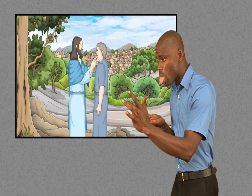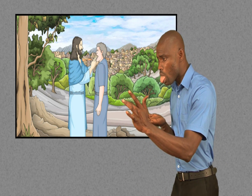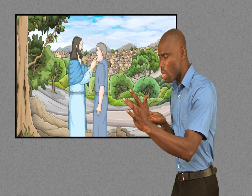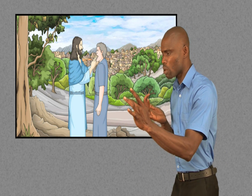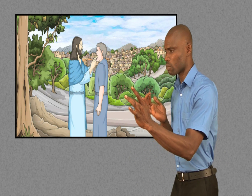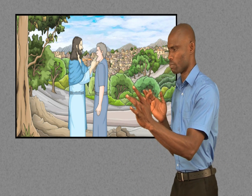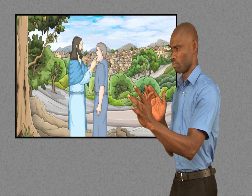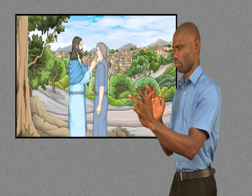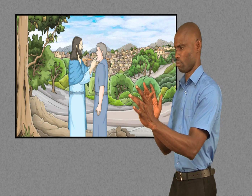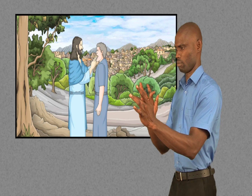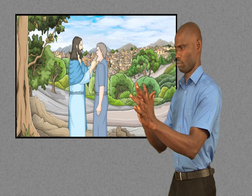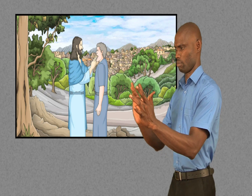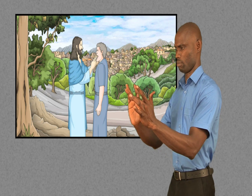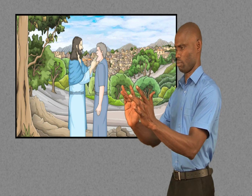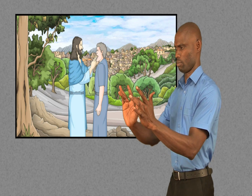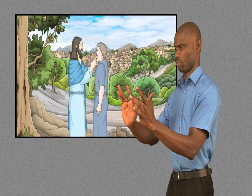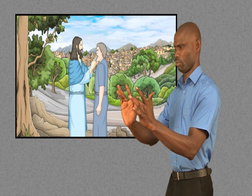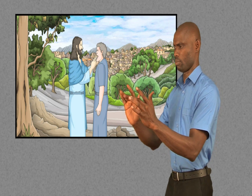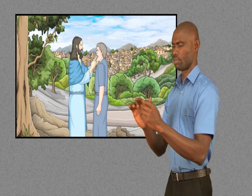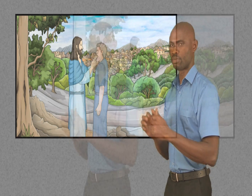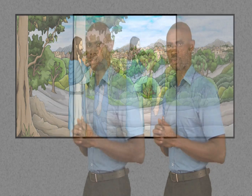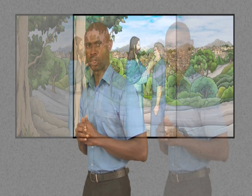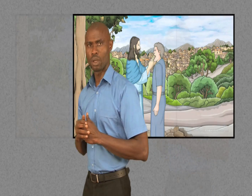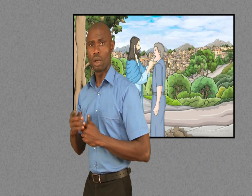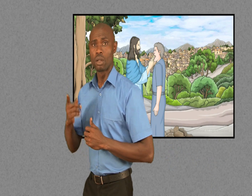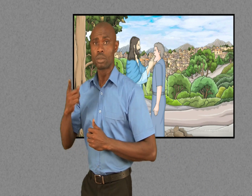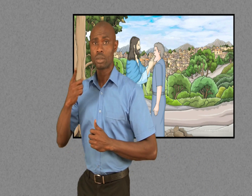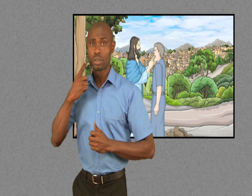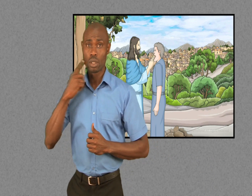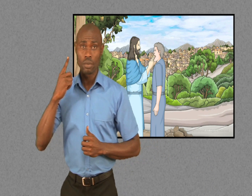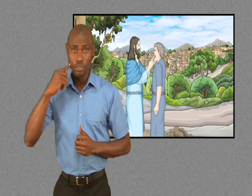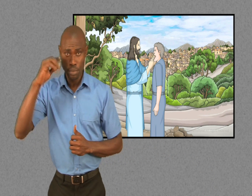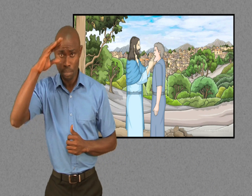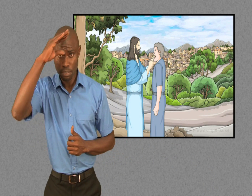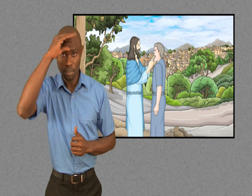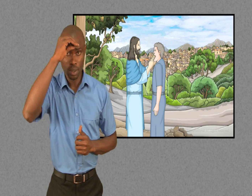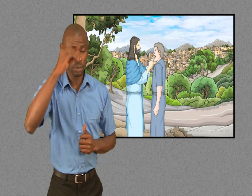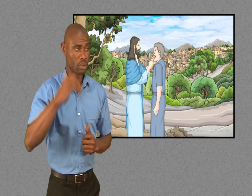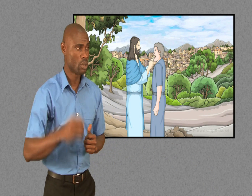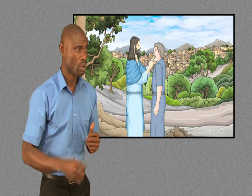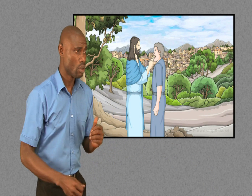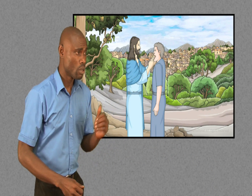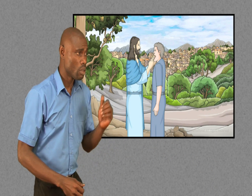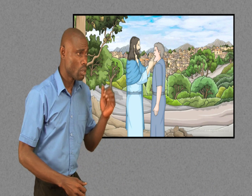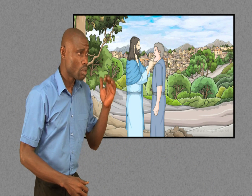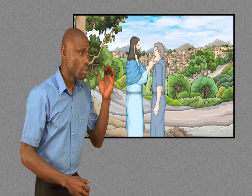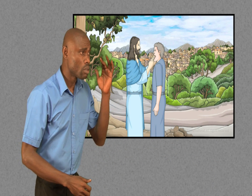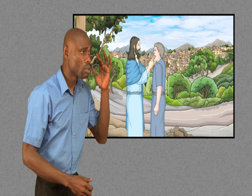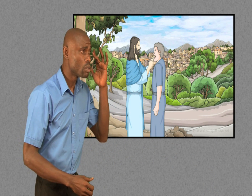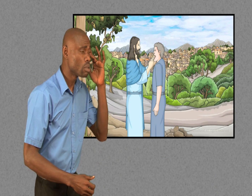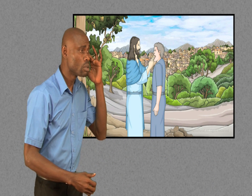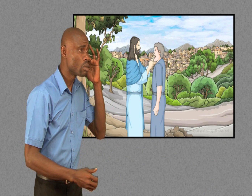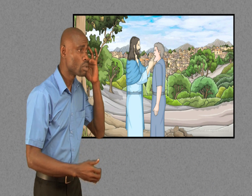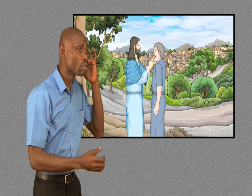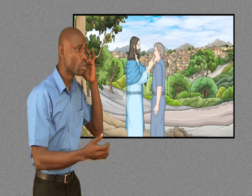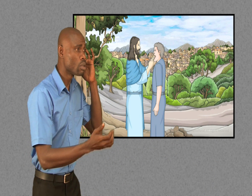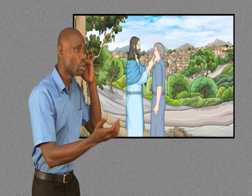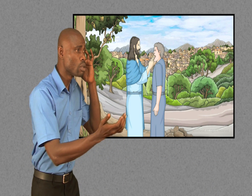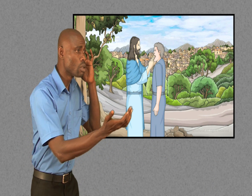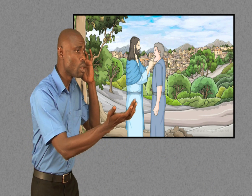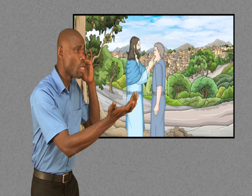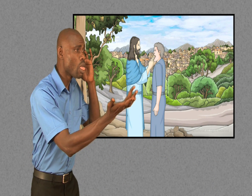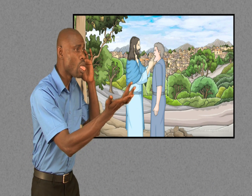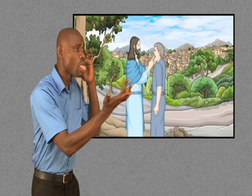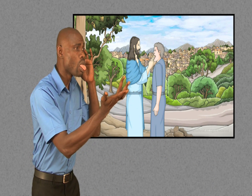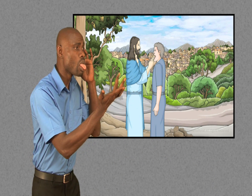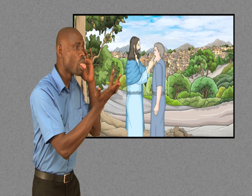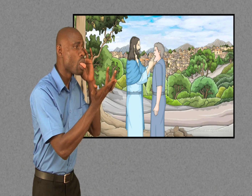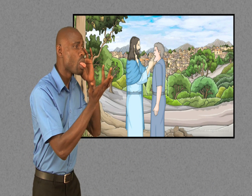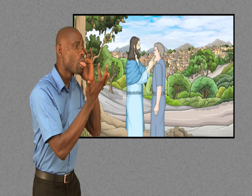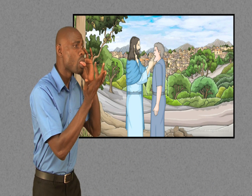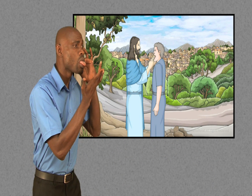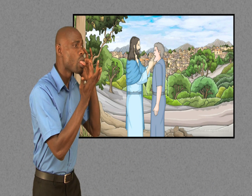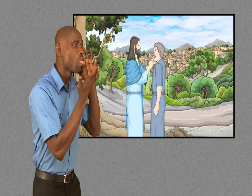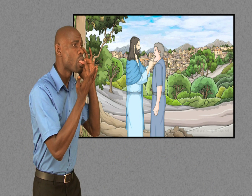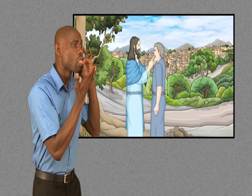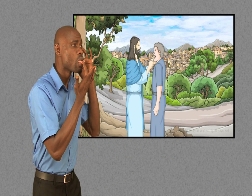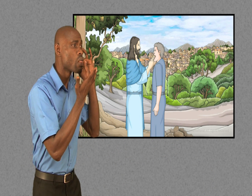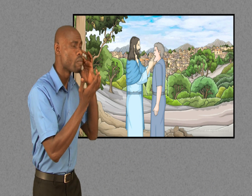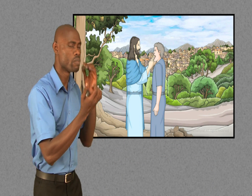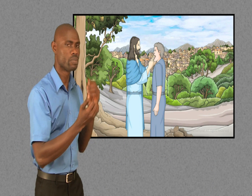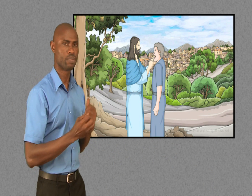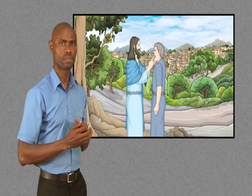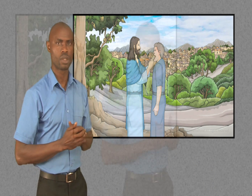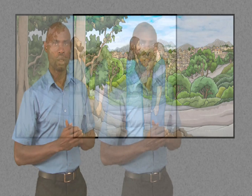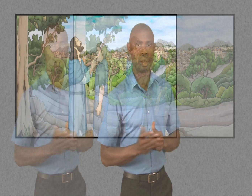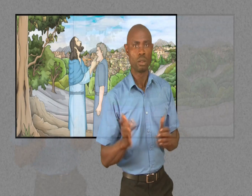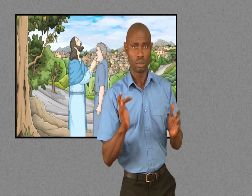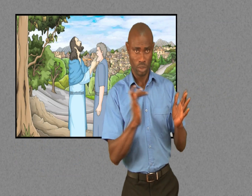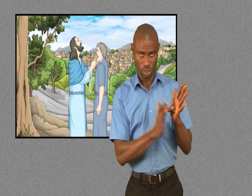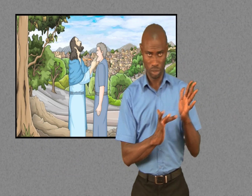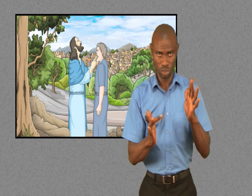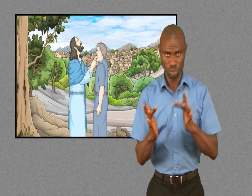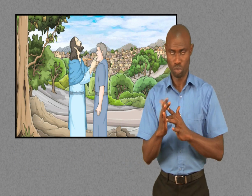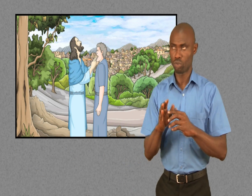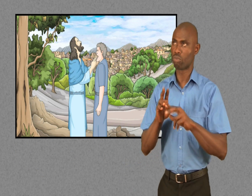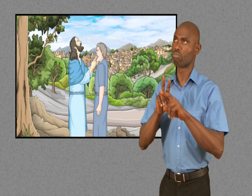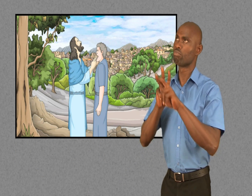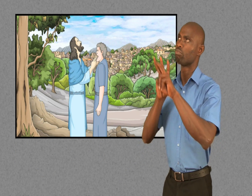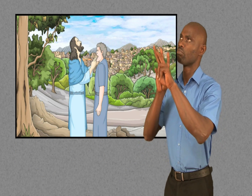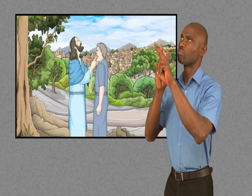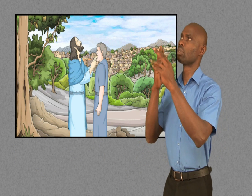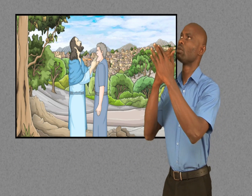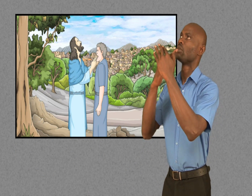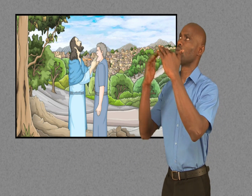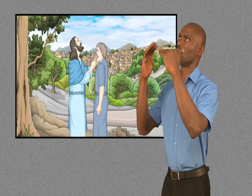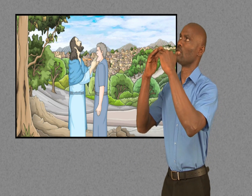Then He spit and touched the man’s tongue.